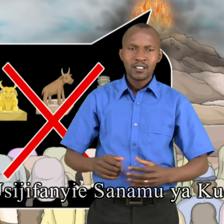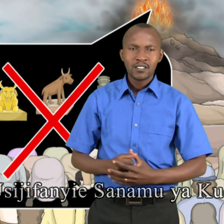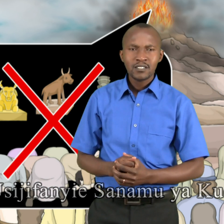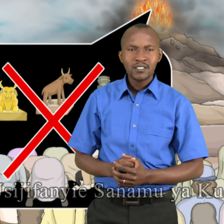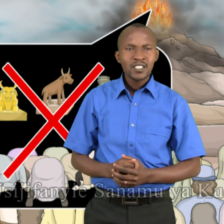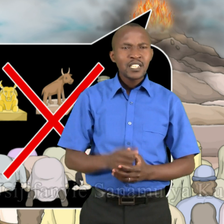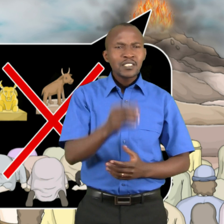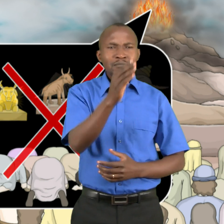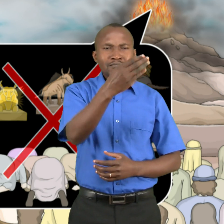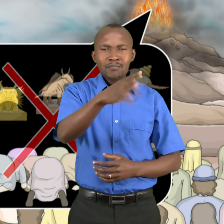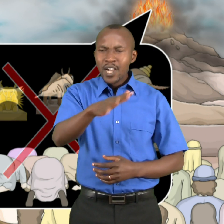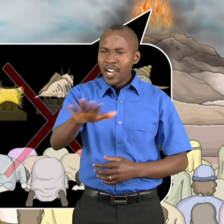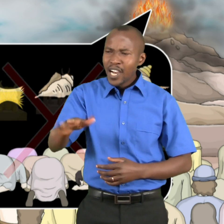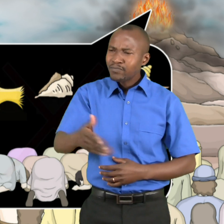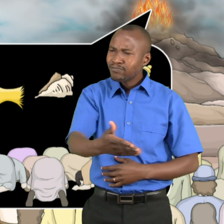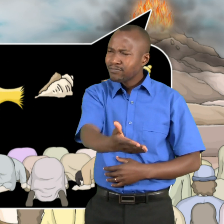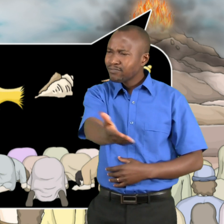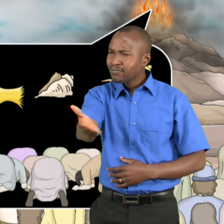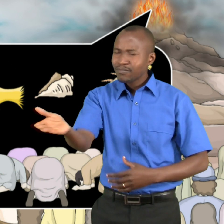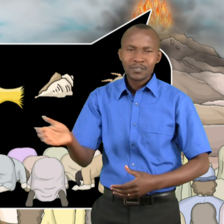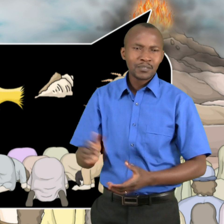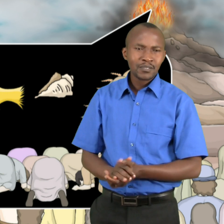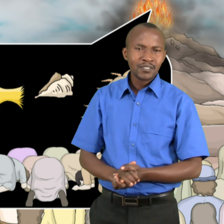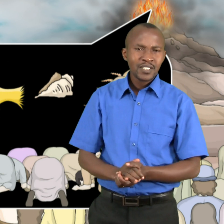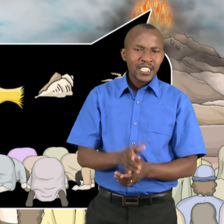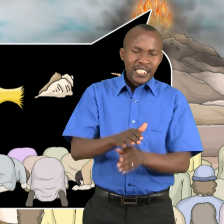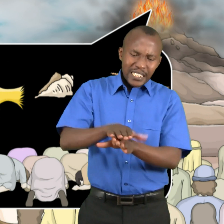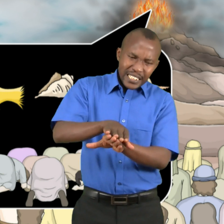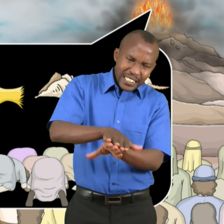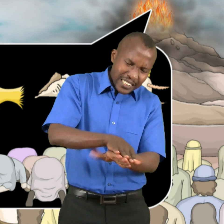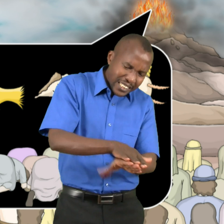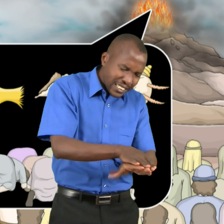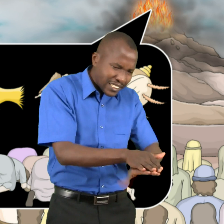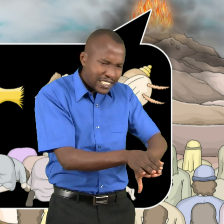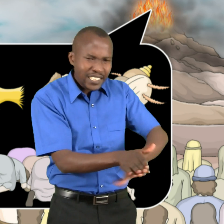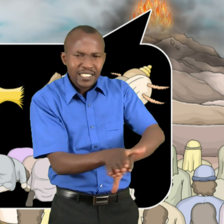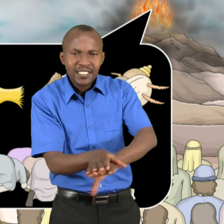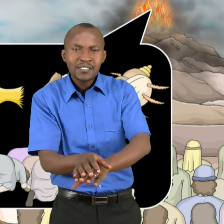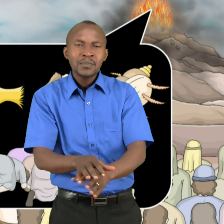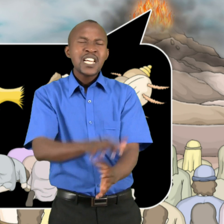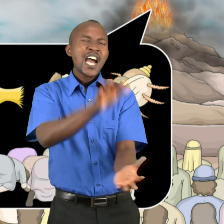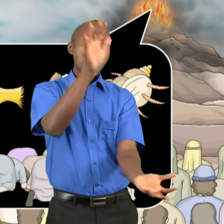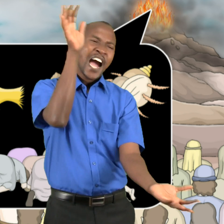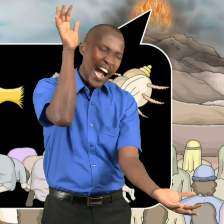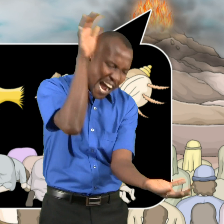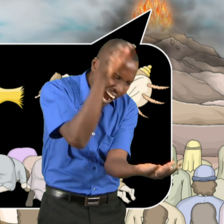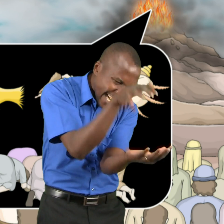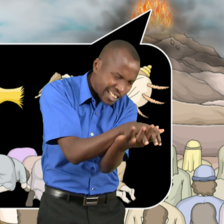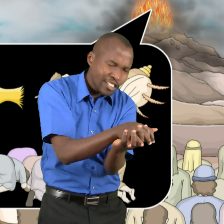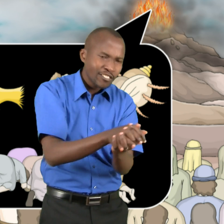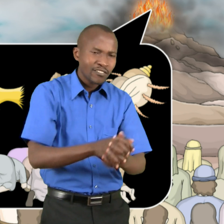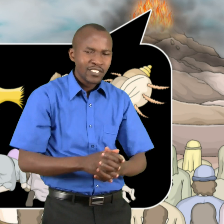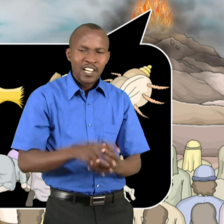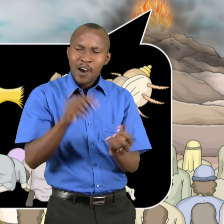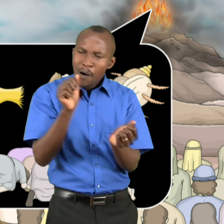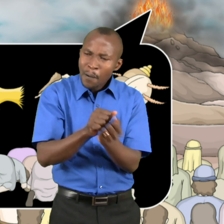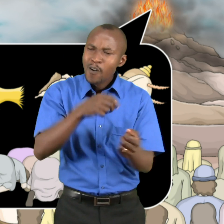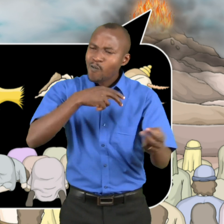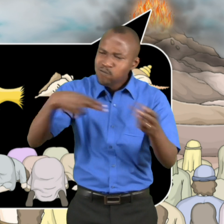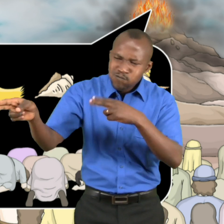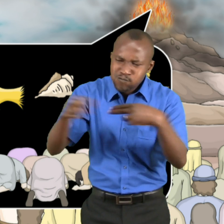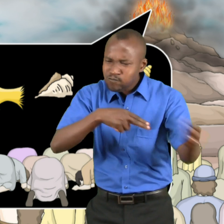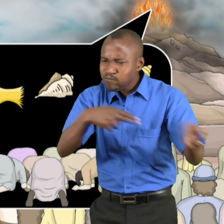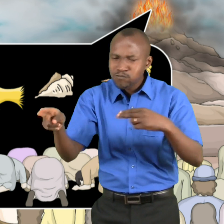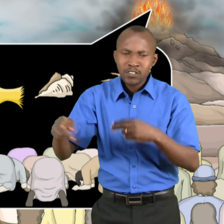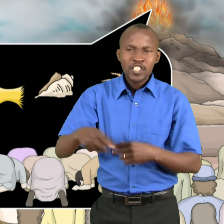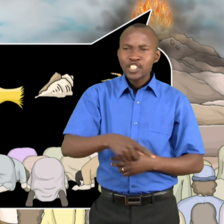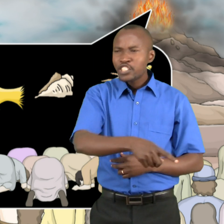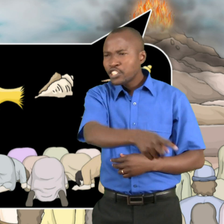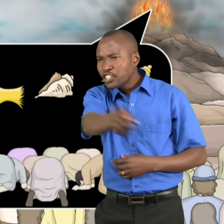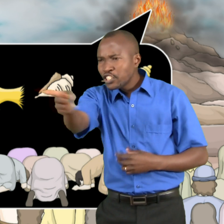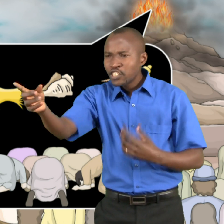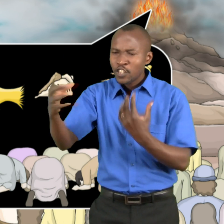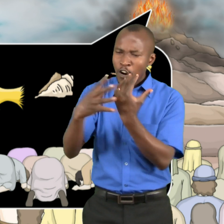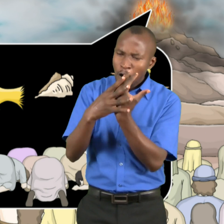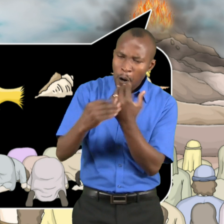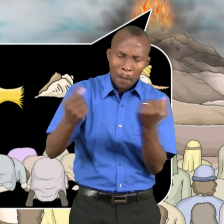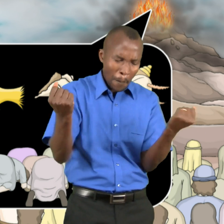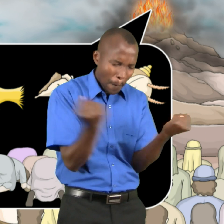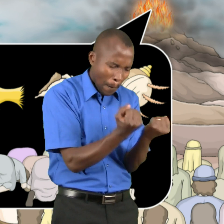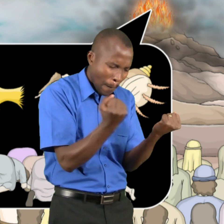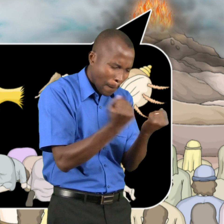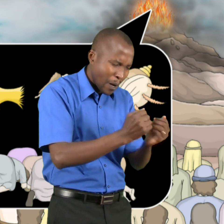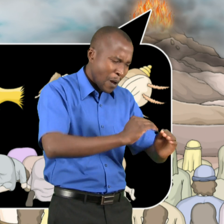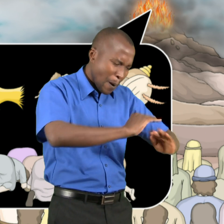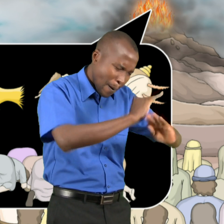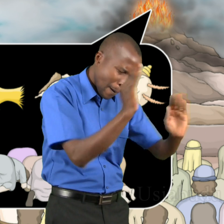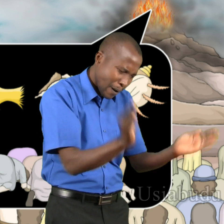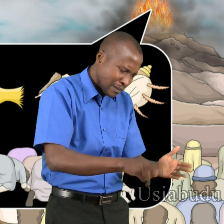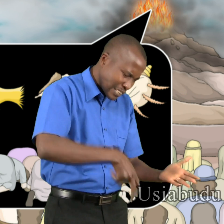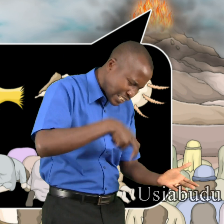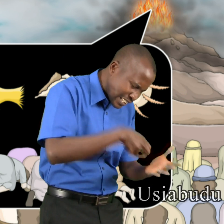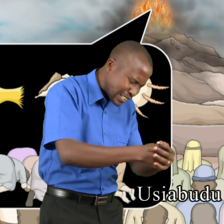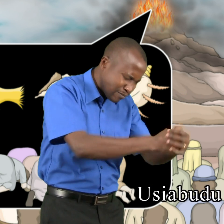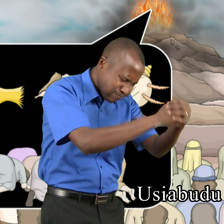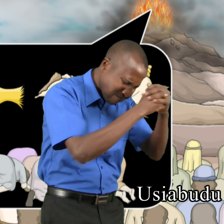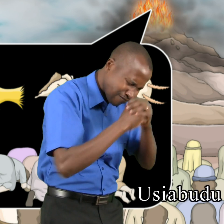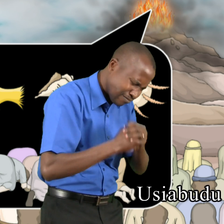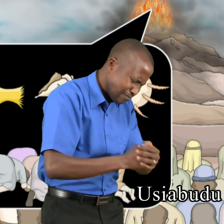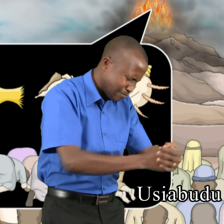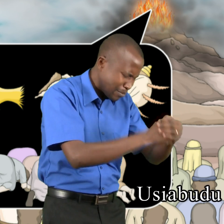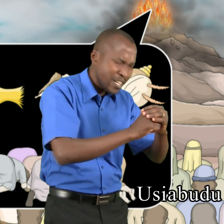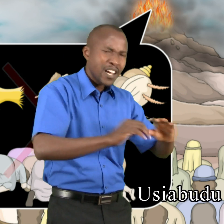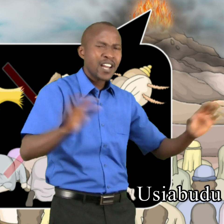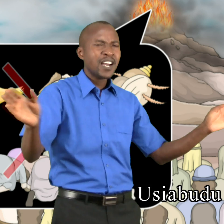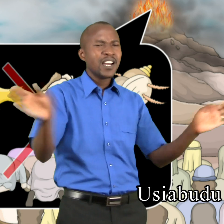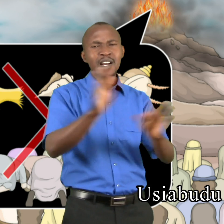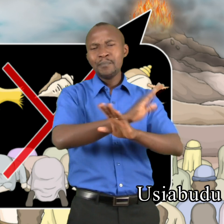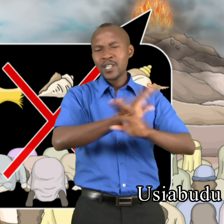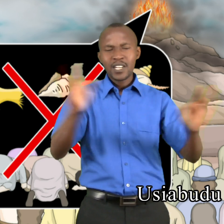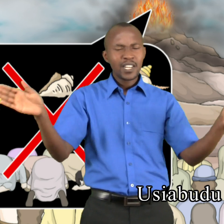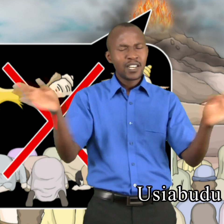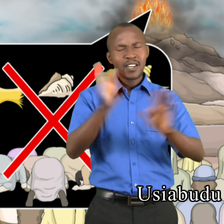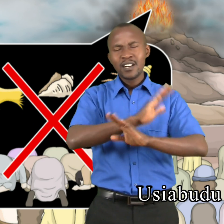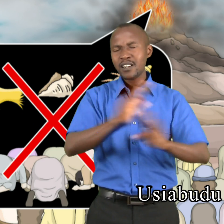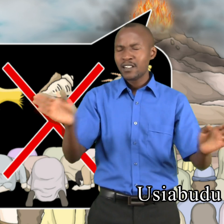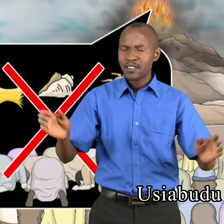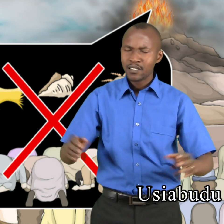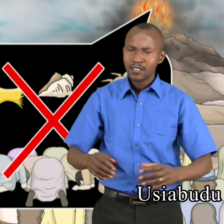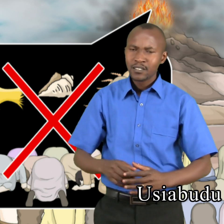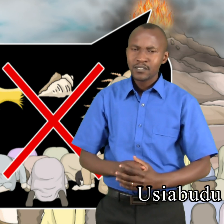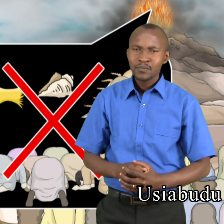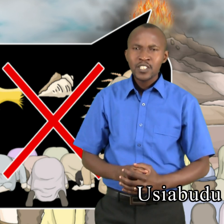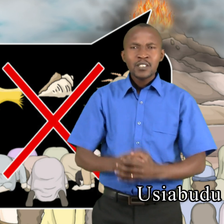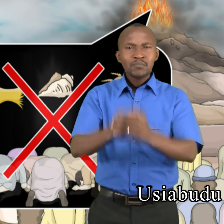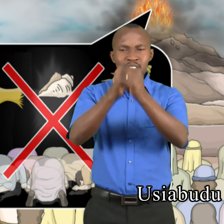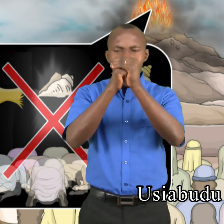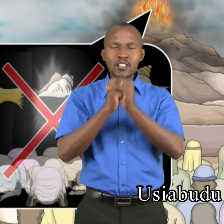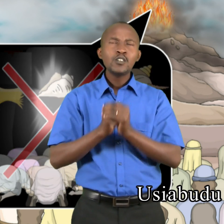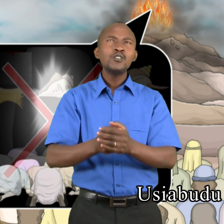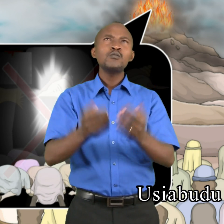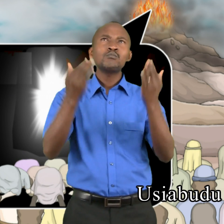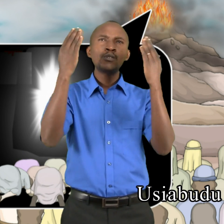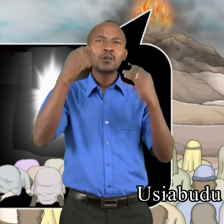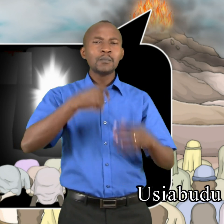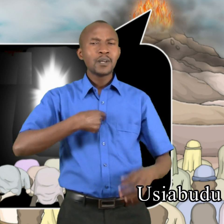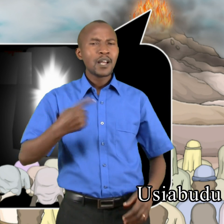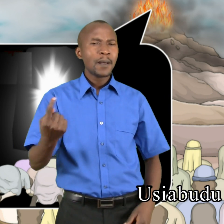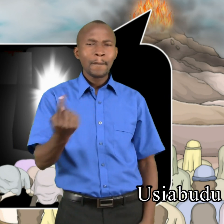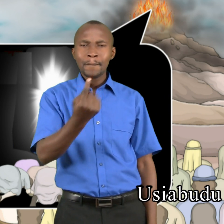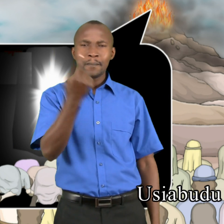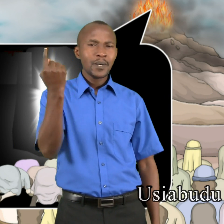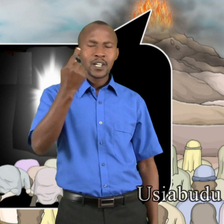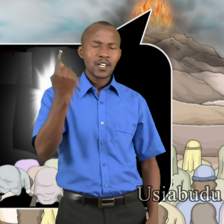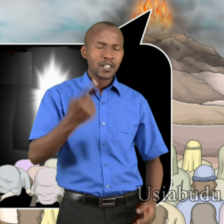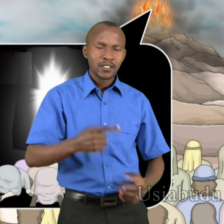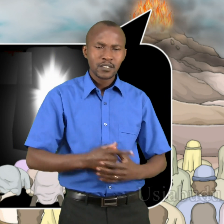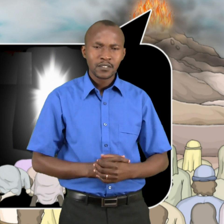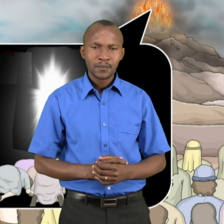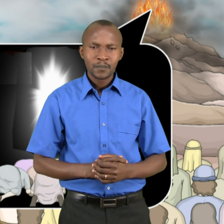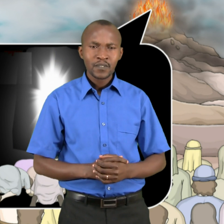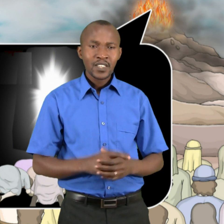You shall not bow down to them or worship them;